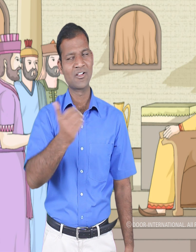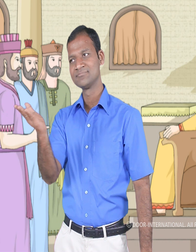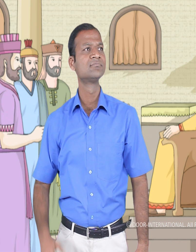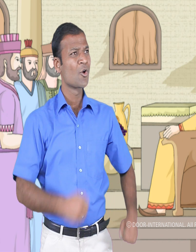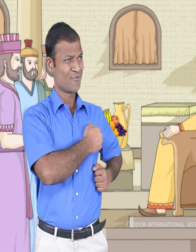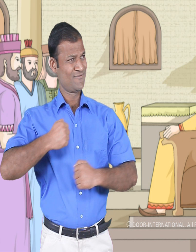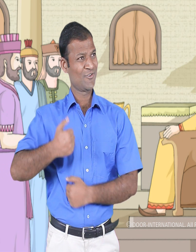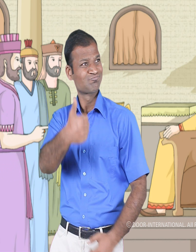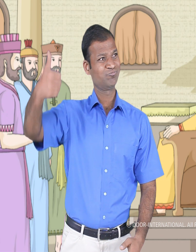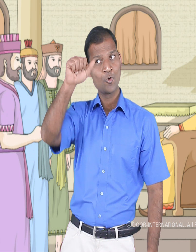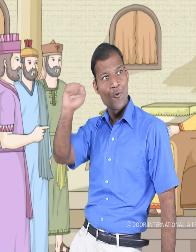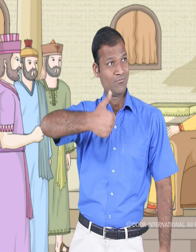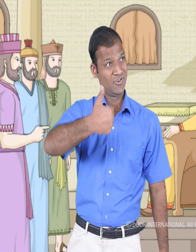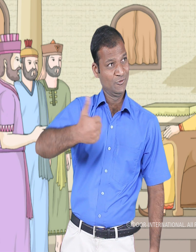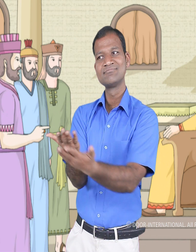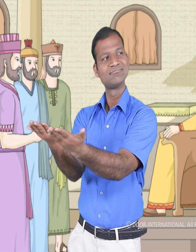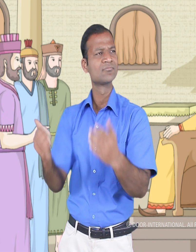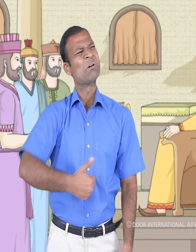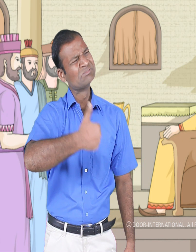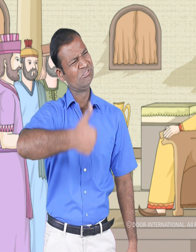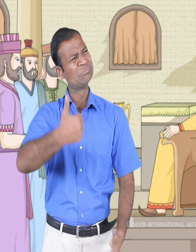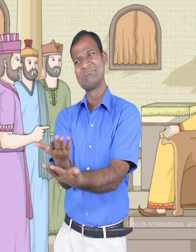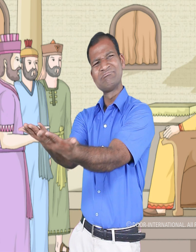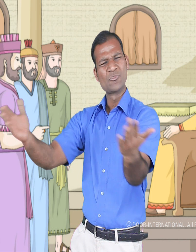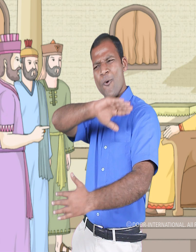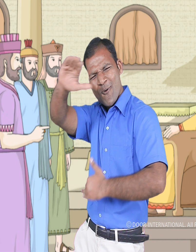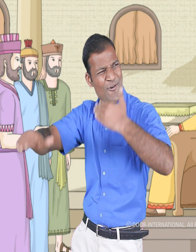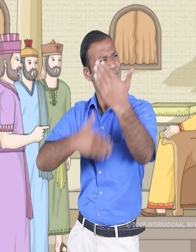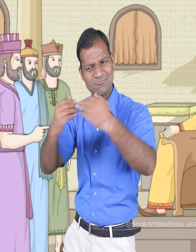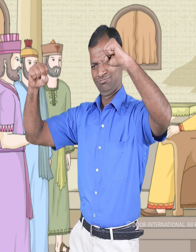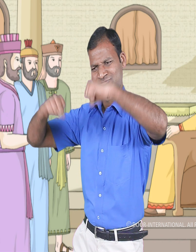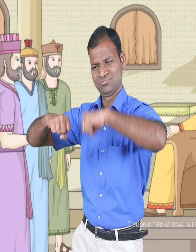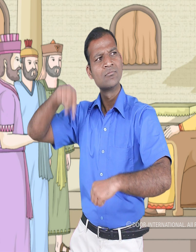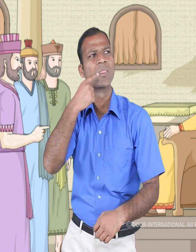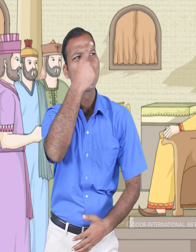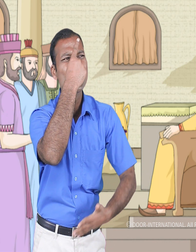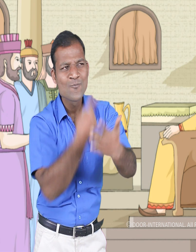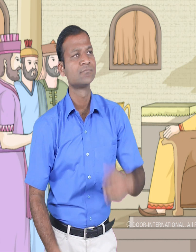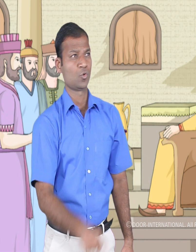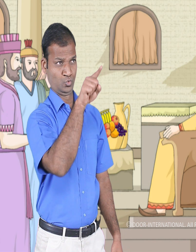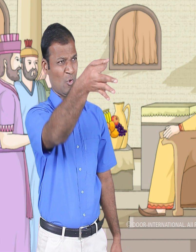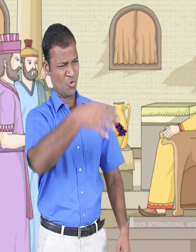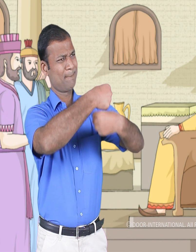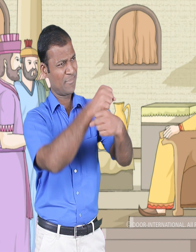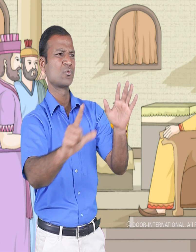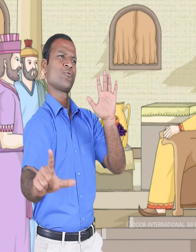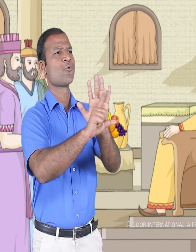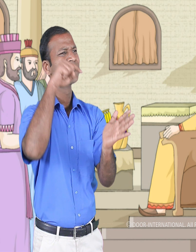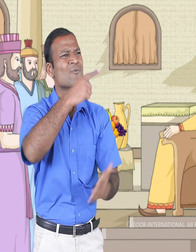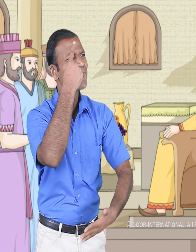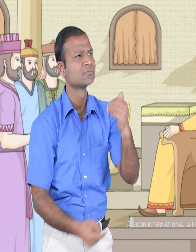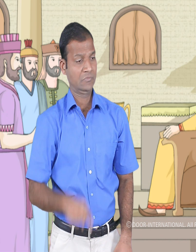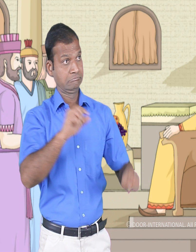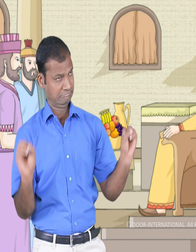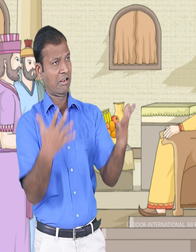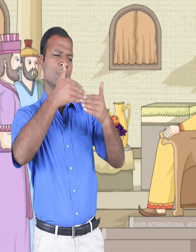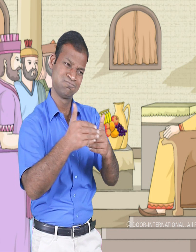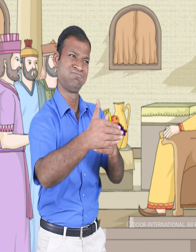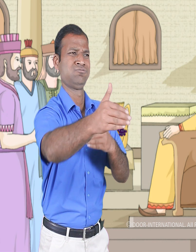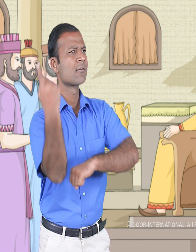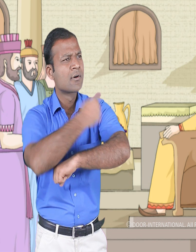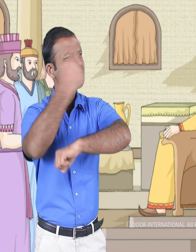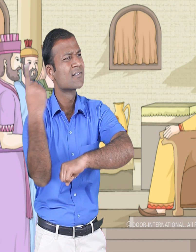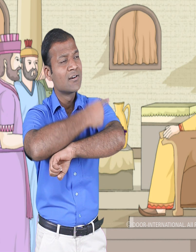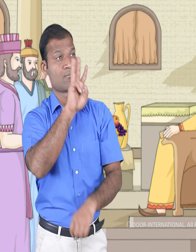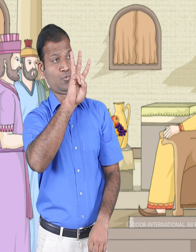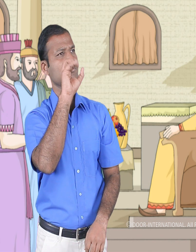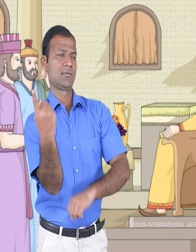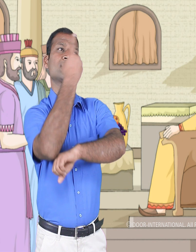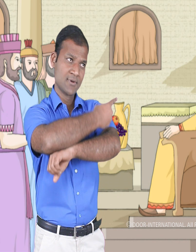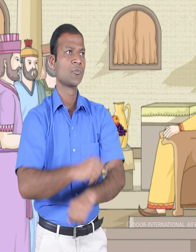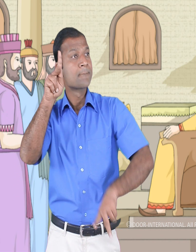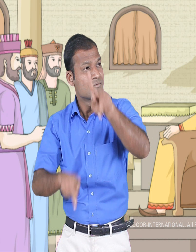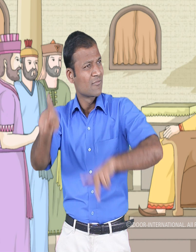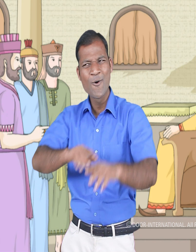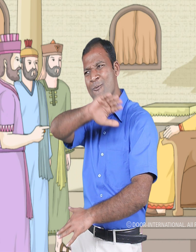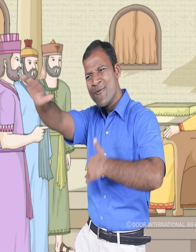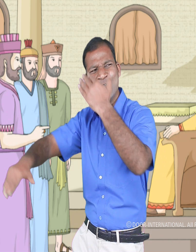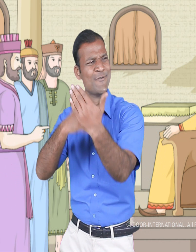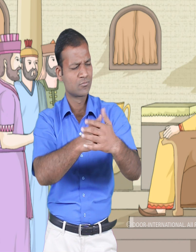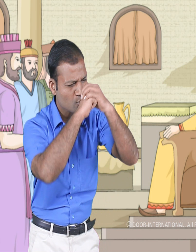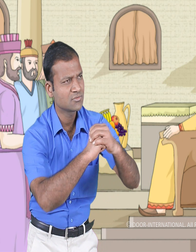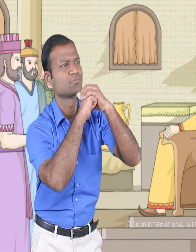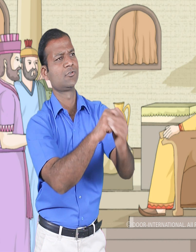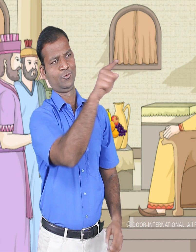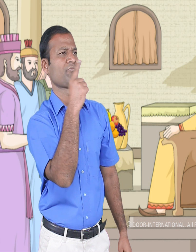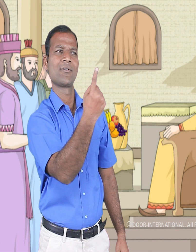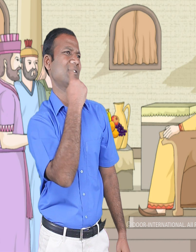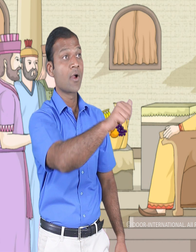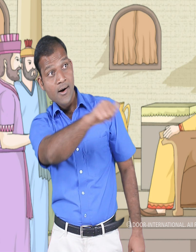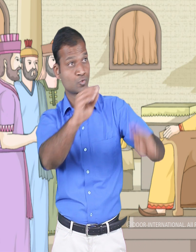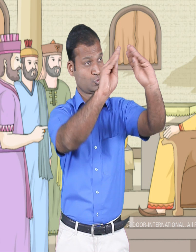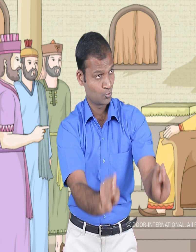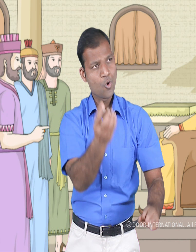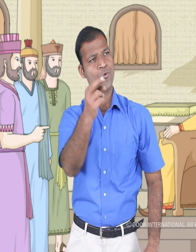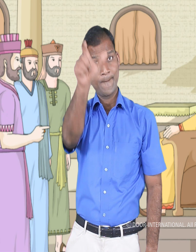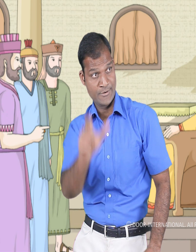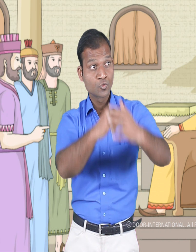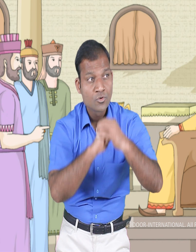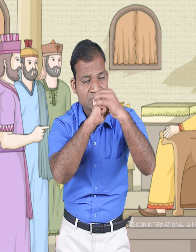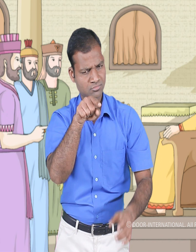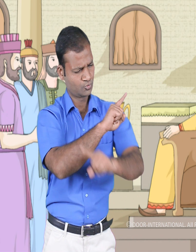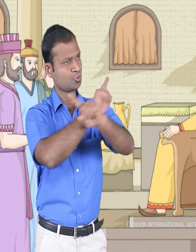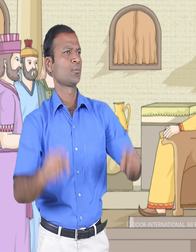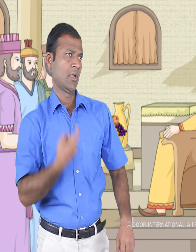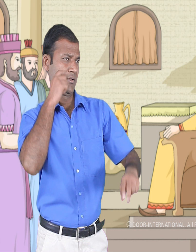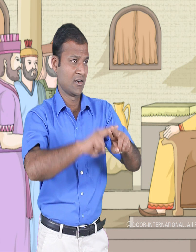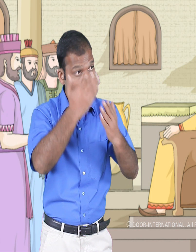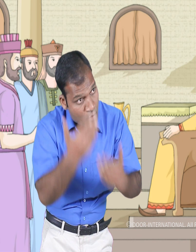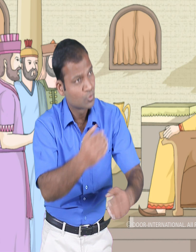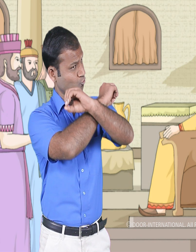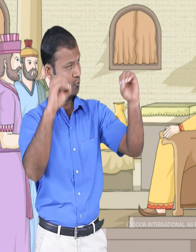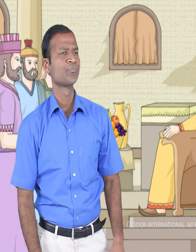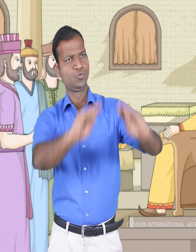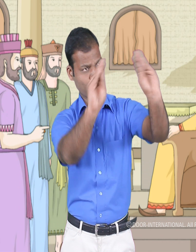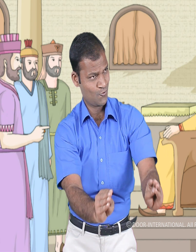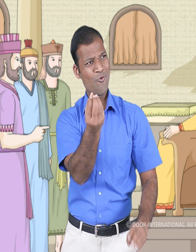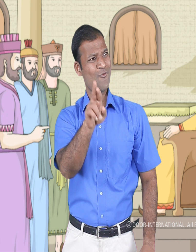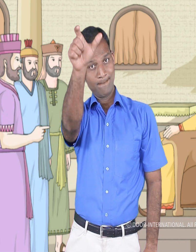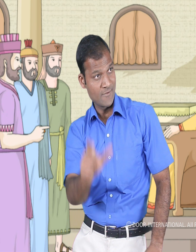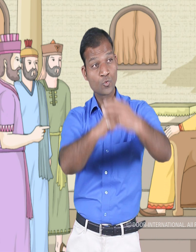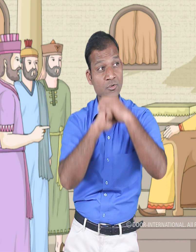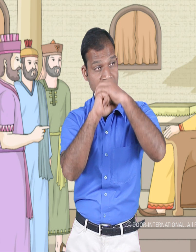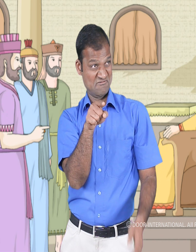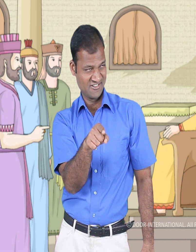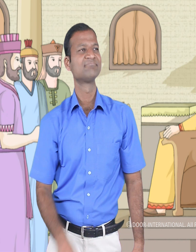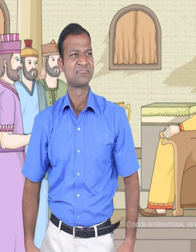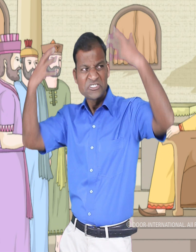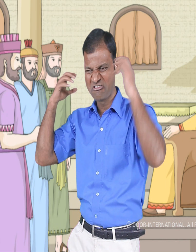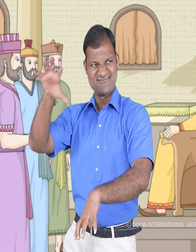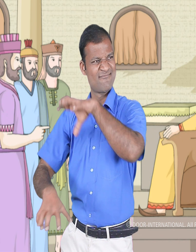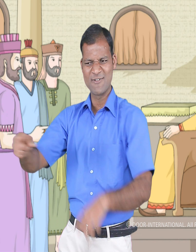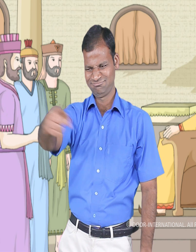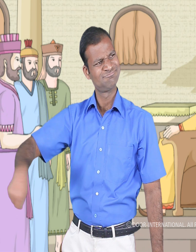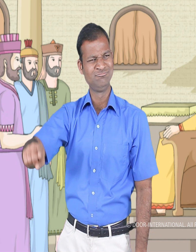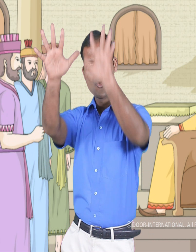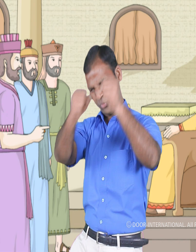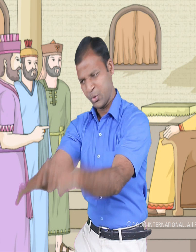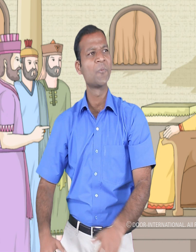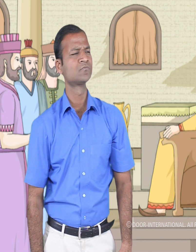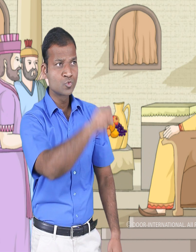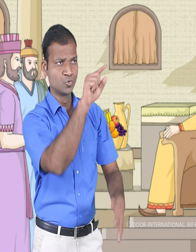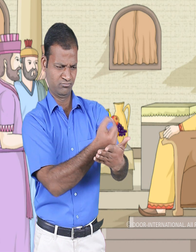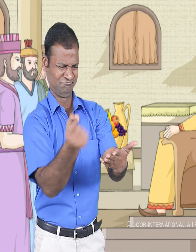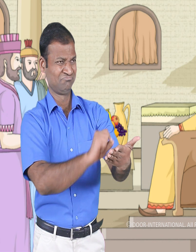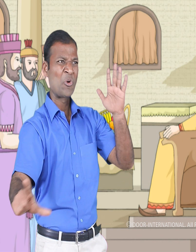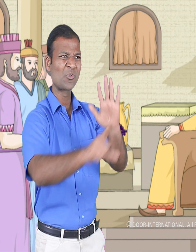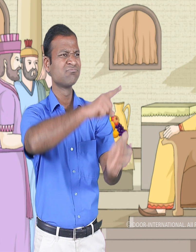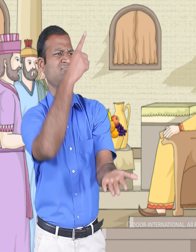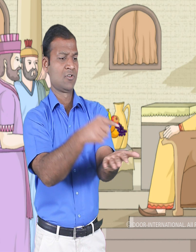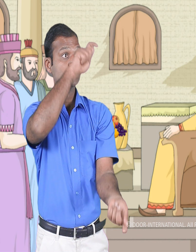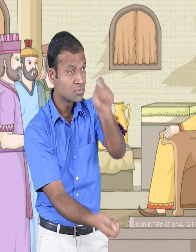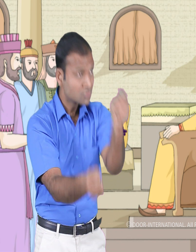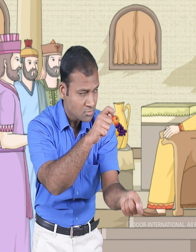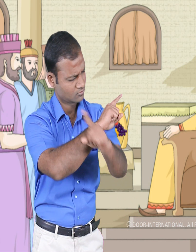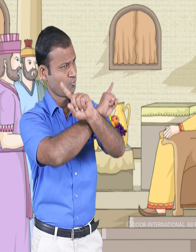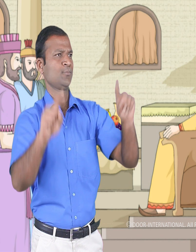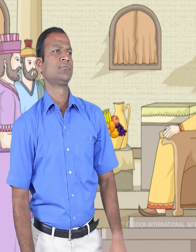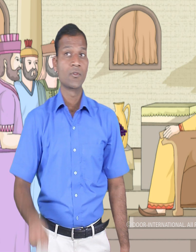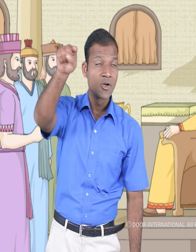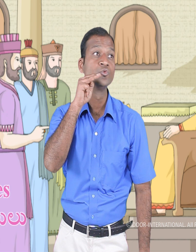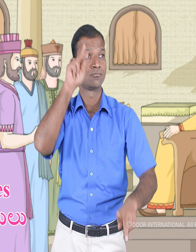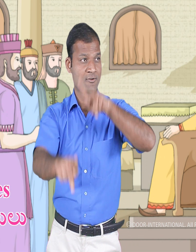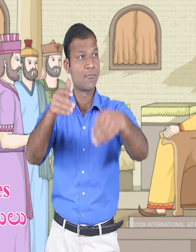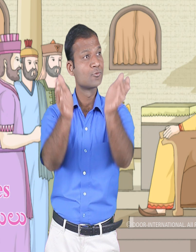All the royal administrators, prefects, satraps, advisers, and governors have agreed that the king should establish an ordinance and enforce a decree that for thirty days anyone who petitions any god or man except you, O king, will be thrown into the den of lions.